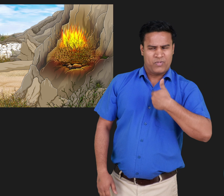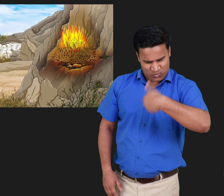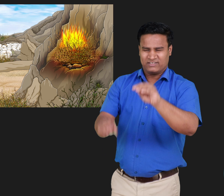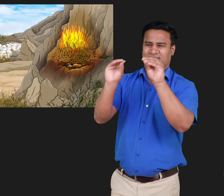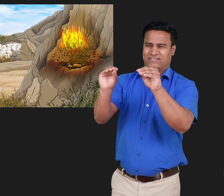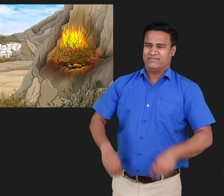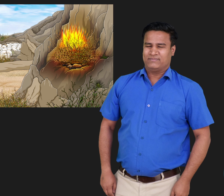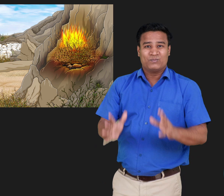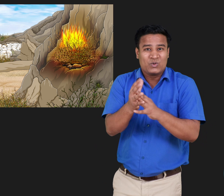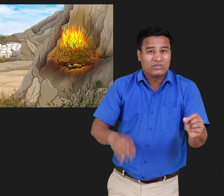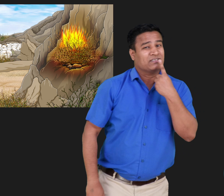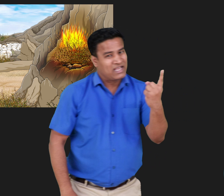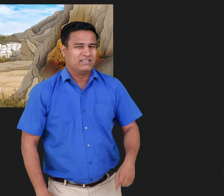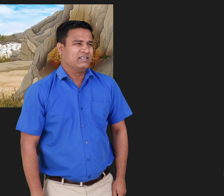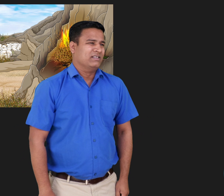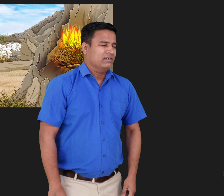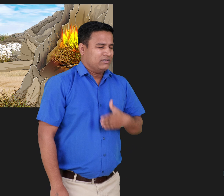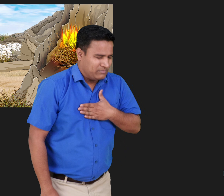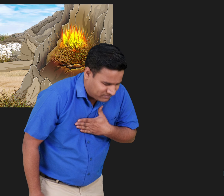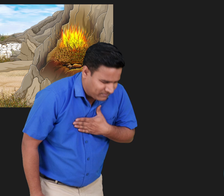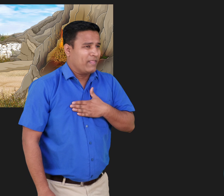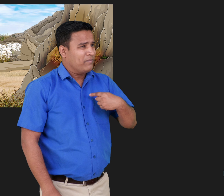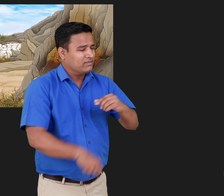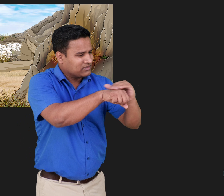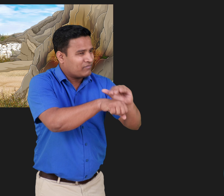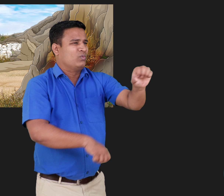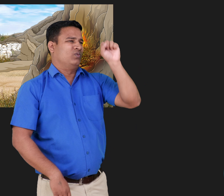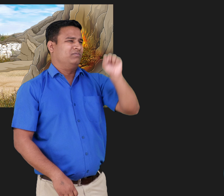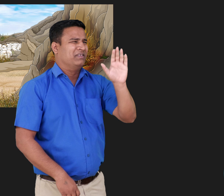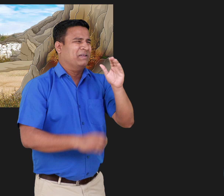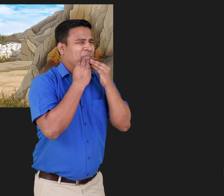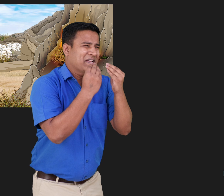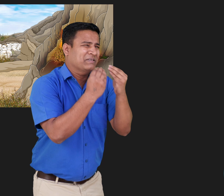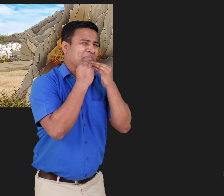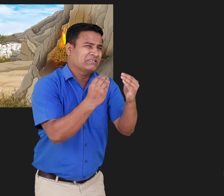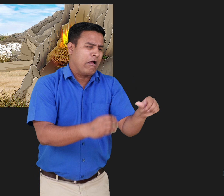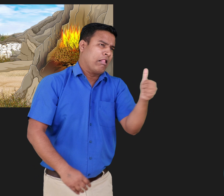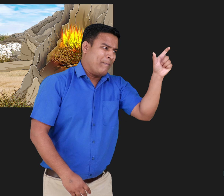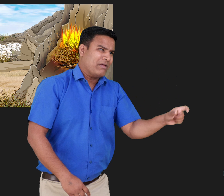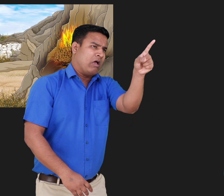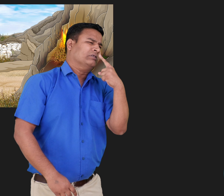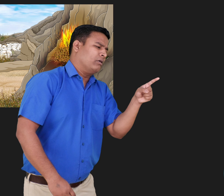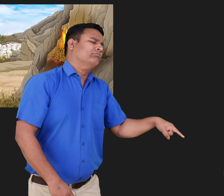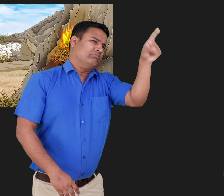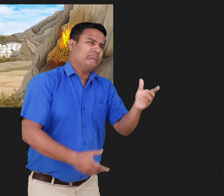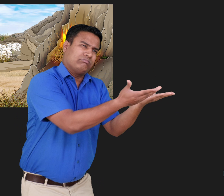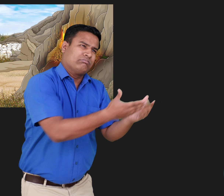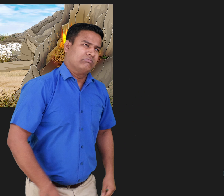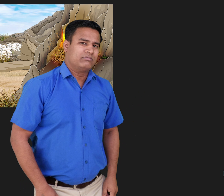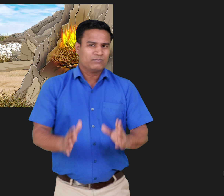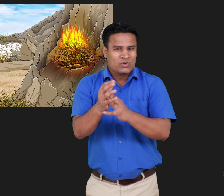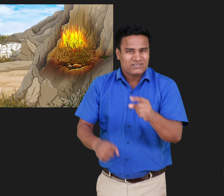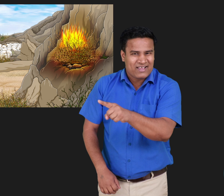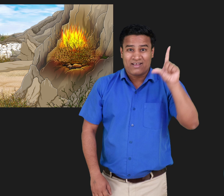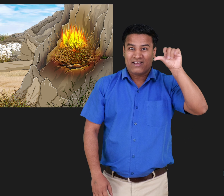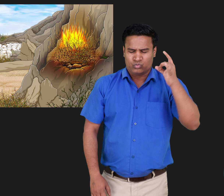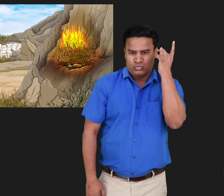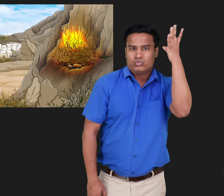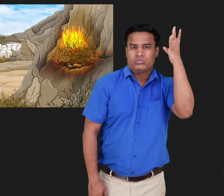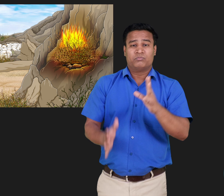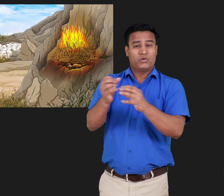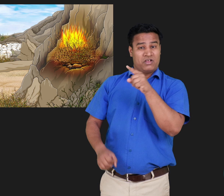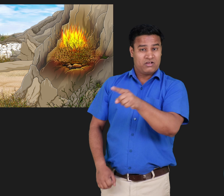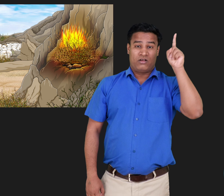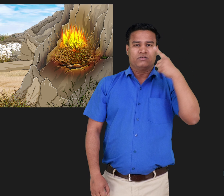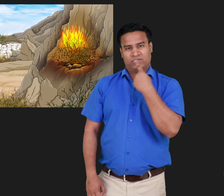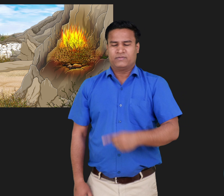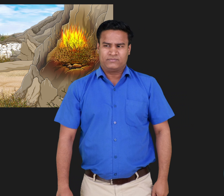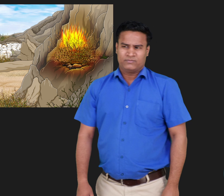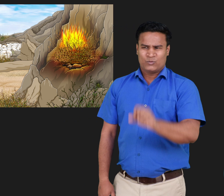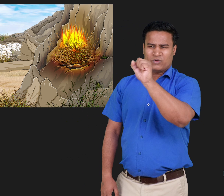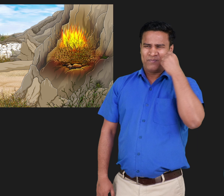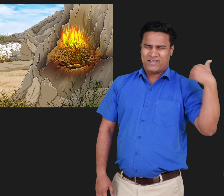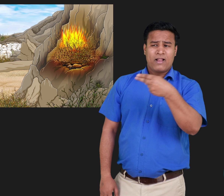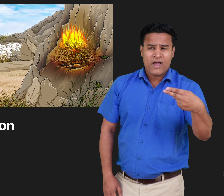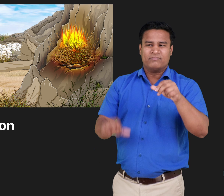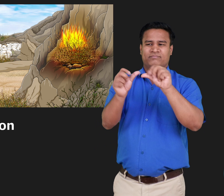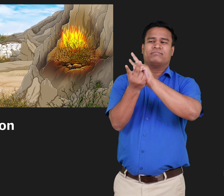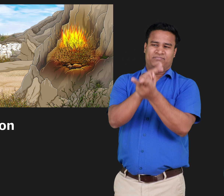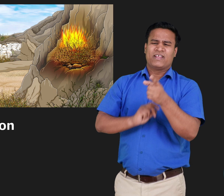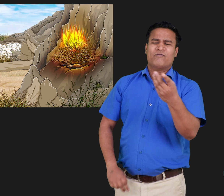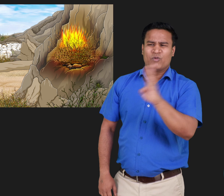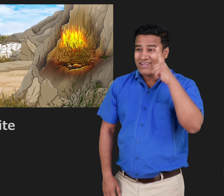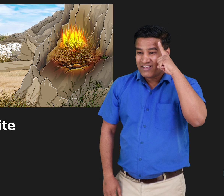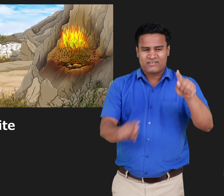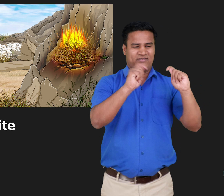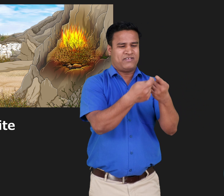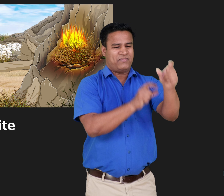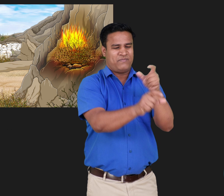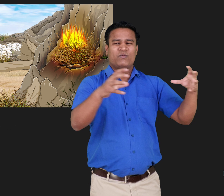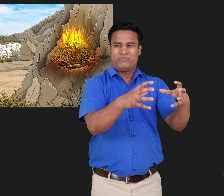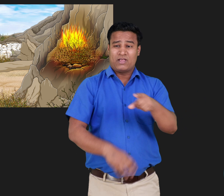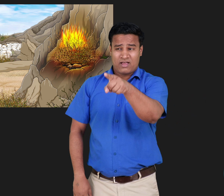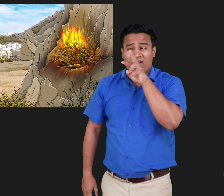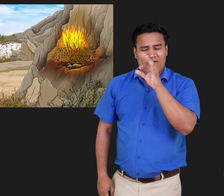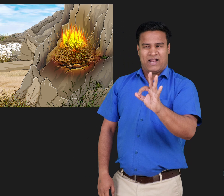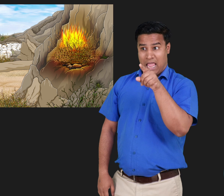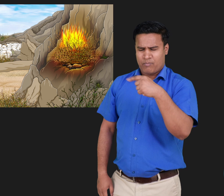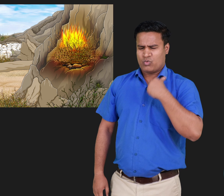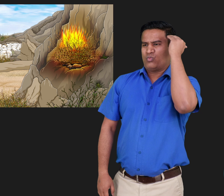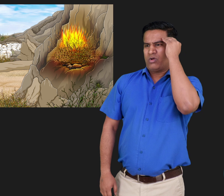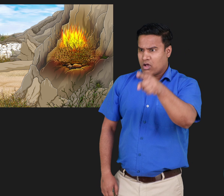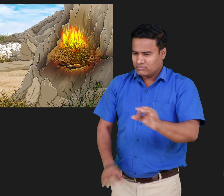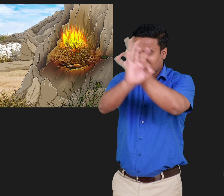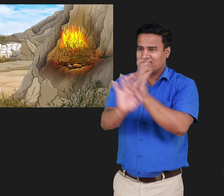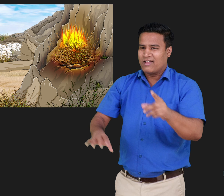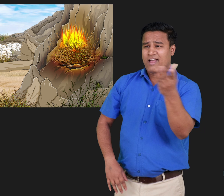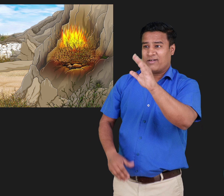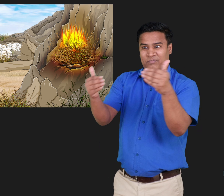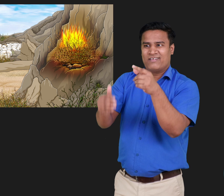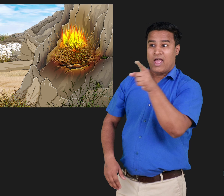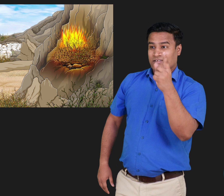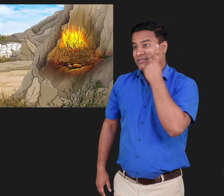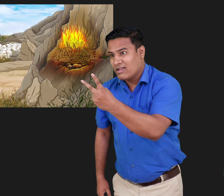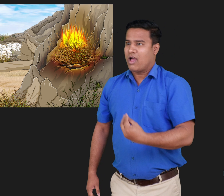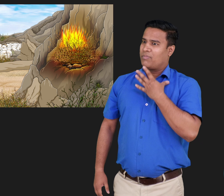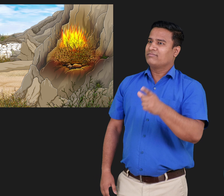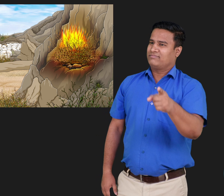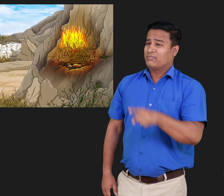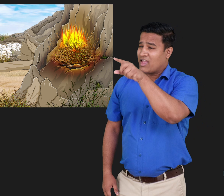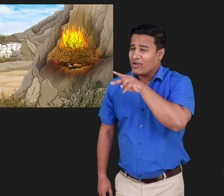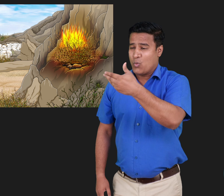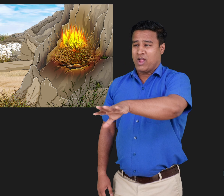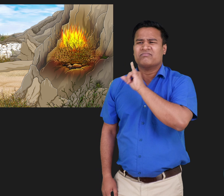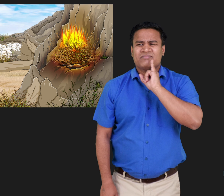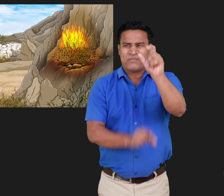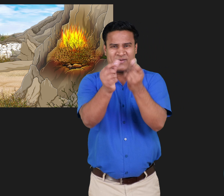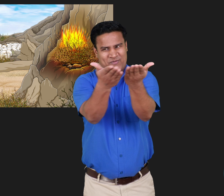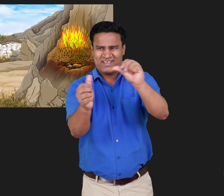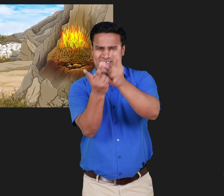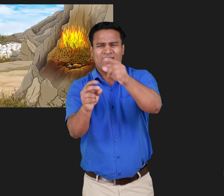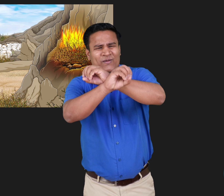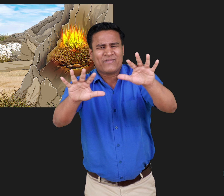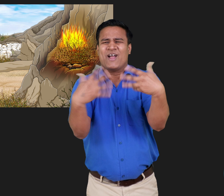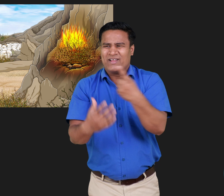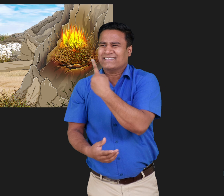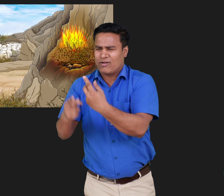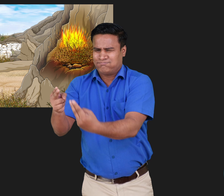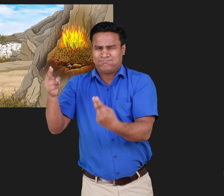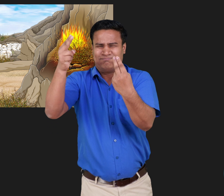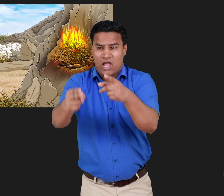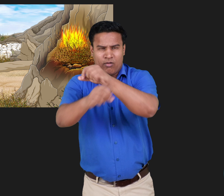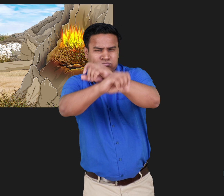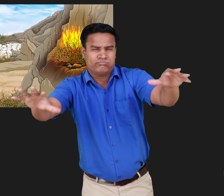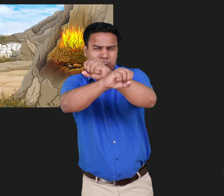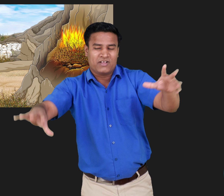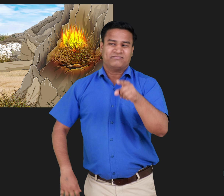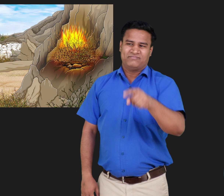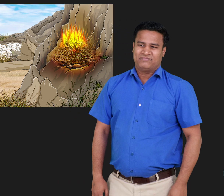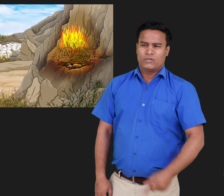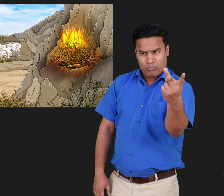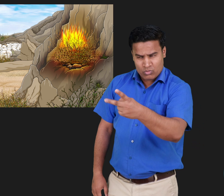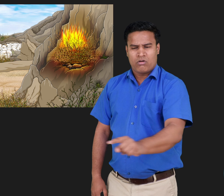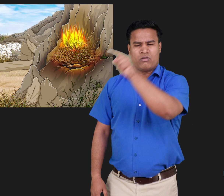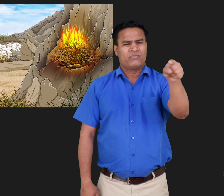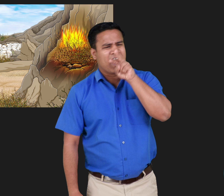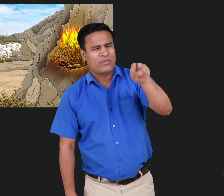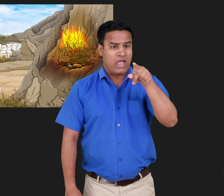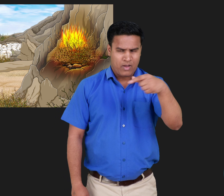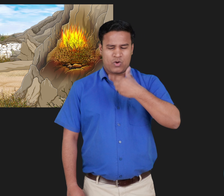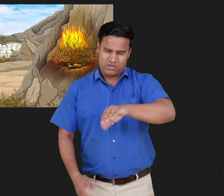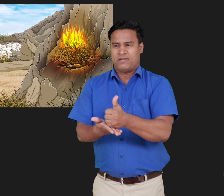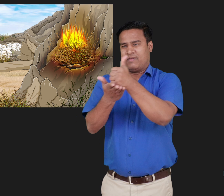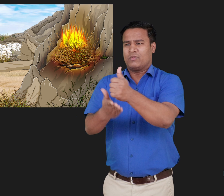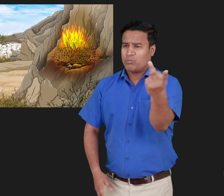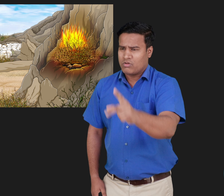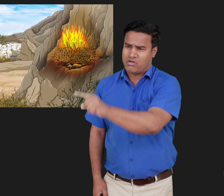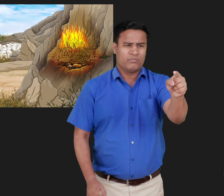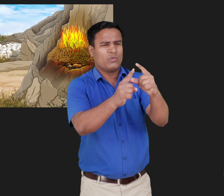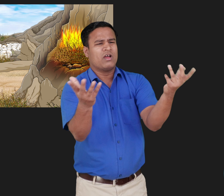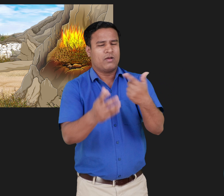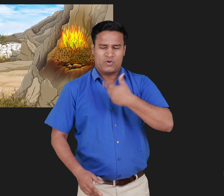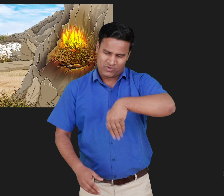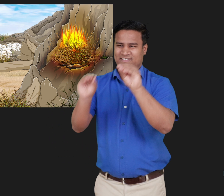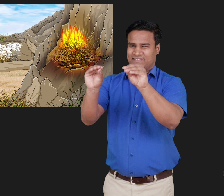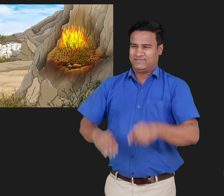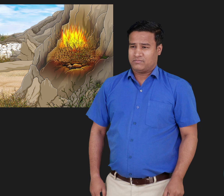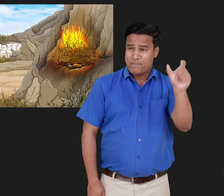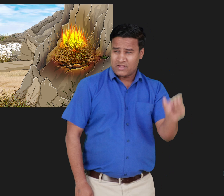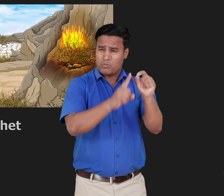I will help you as you speak, and I will teach you what to say.” But Moses replied, “Please, Lord, send someone else.” Then the anger of the LORD burned against Moses, and He said, “Is not Aaron the Levite your brother? I know that he can speak well, and he is now on his way to meet you. When he sees you, he will be glad in his heart.